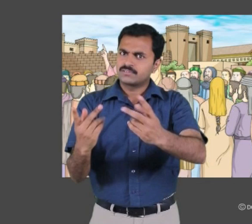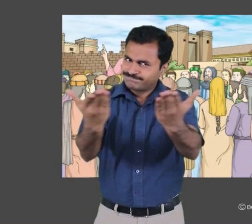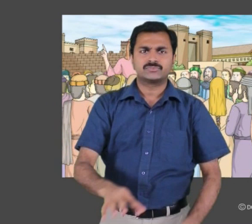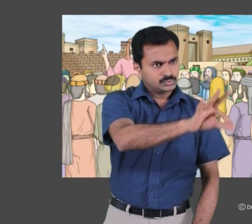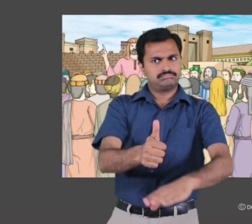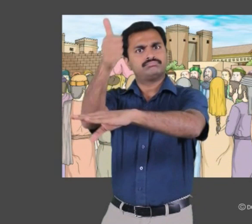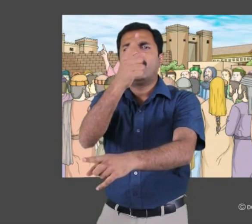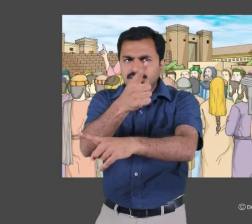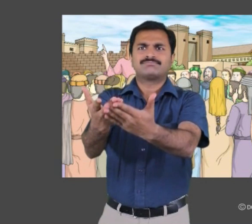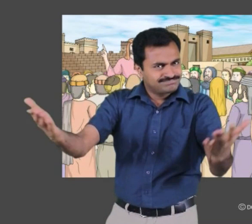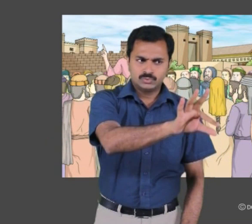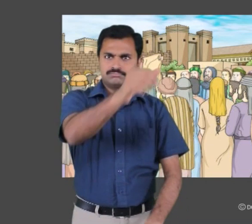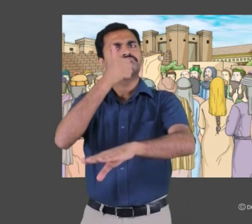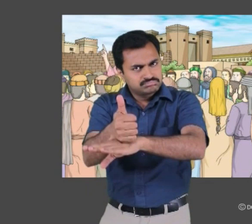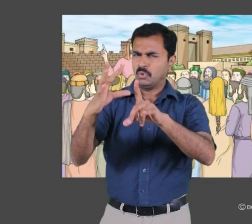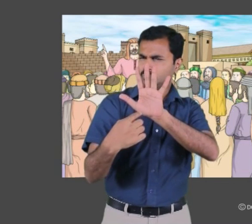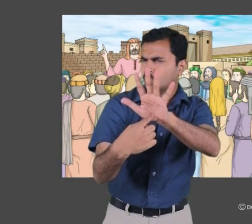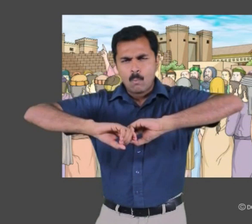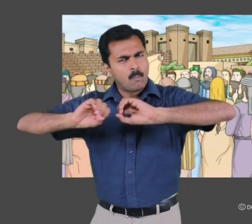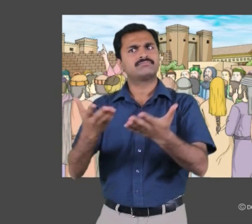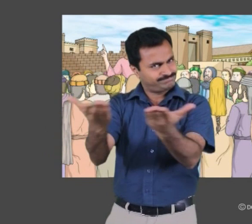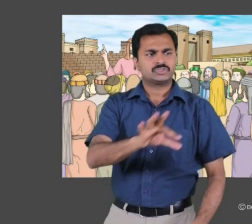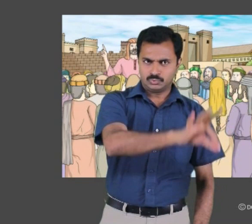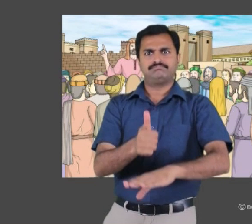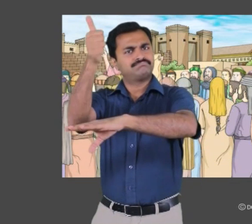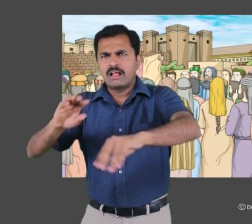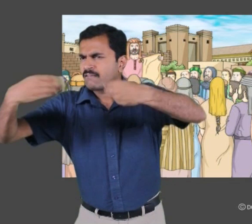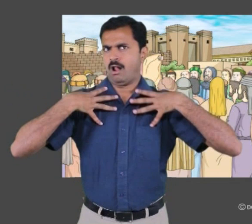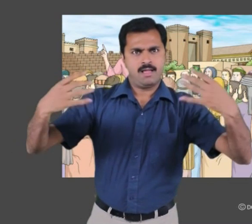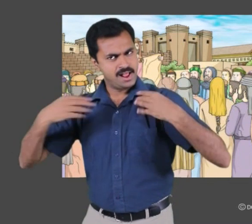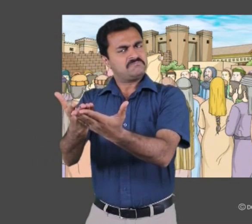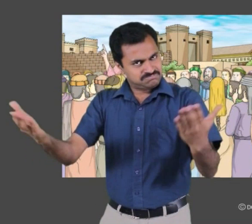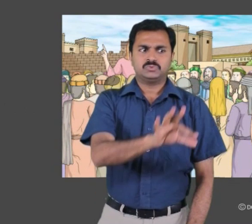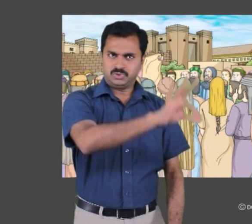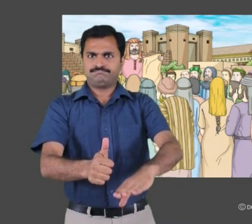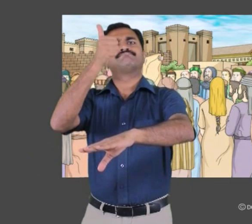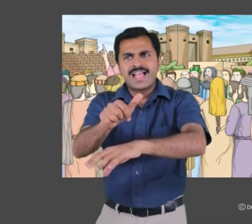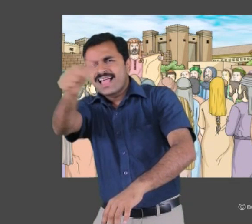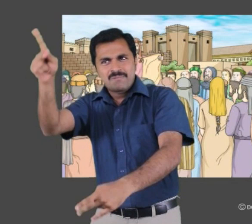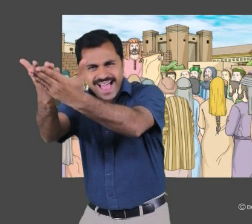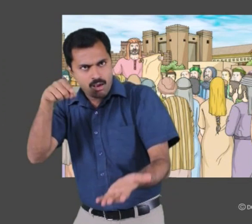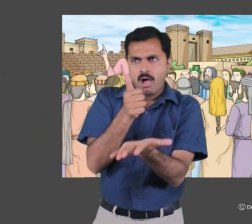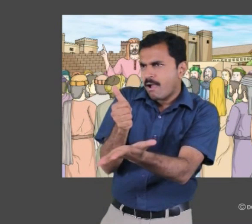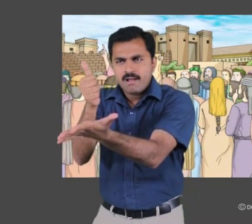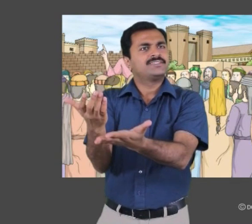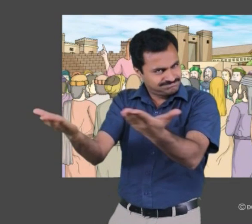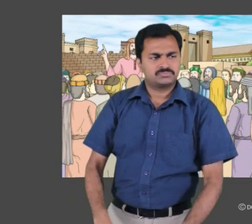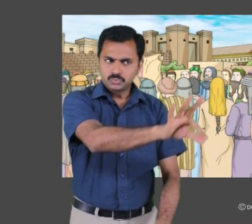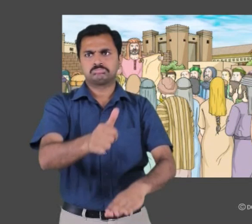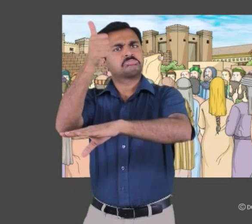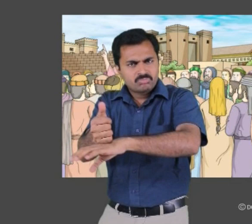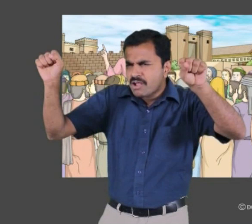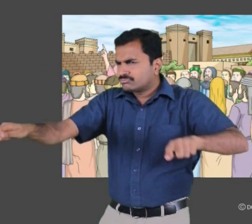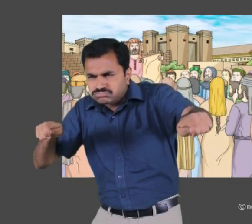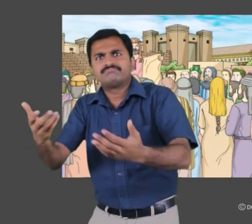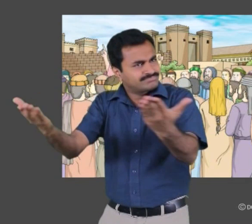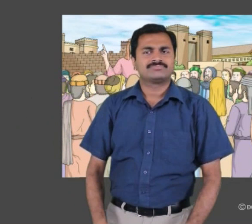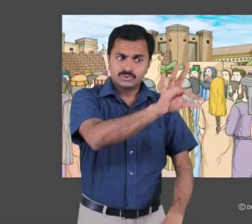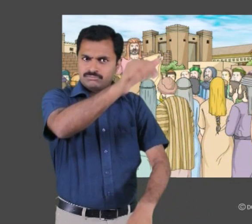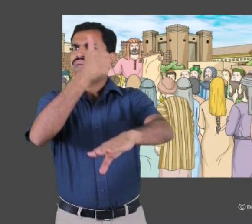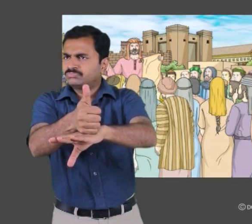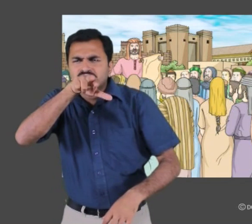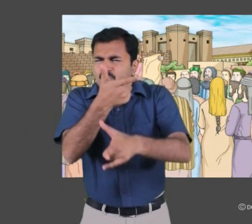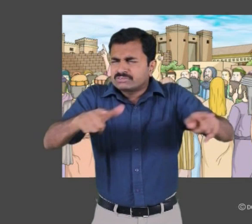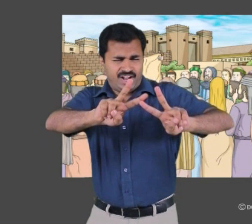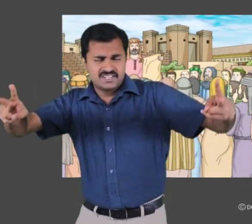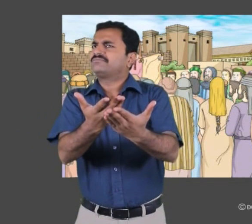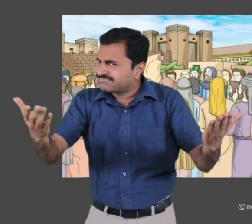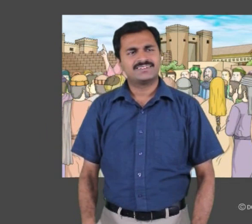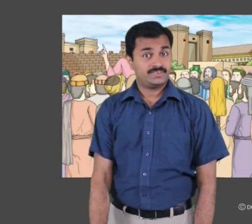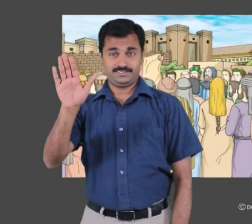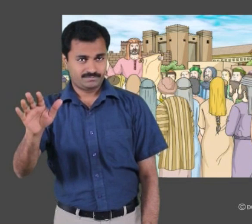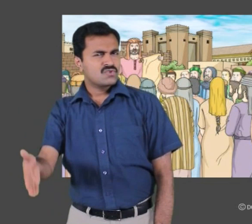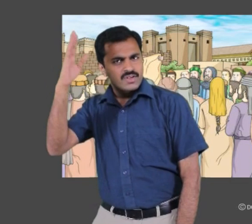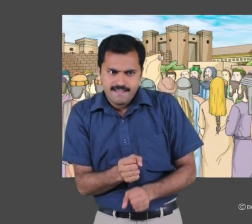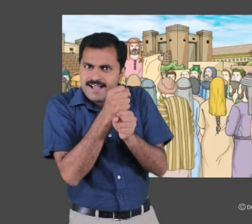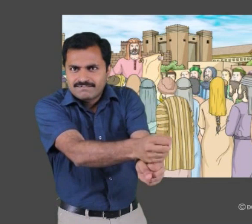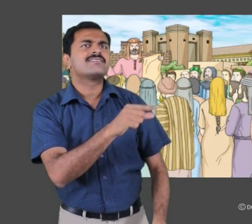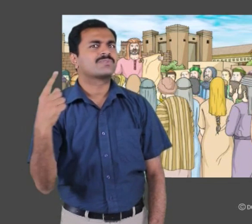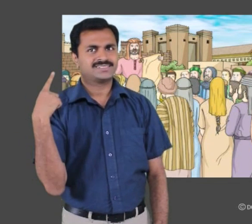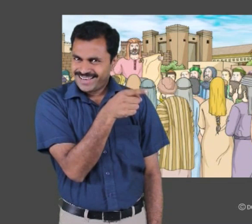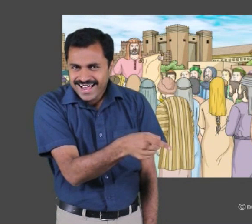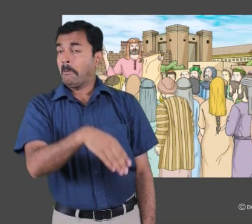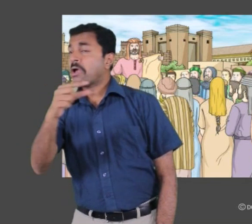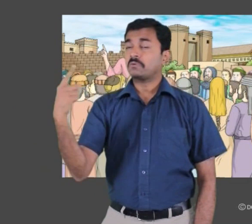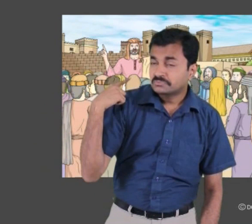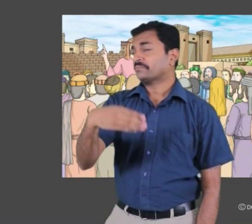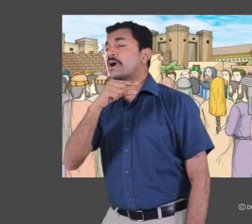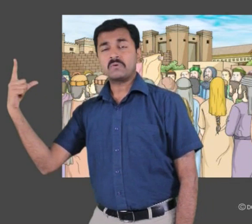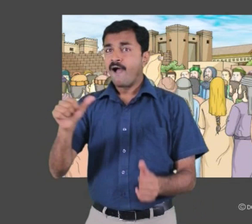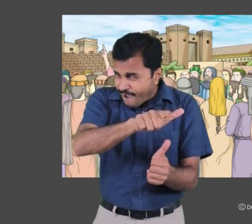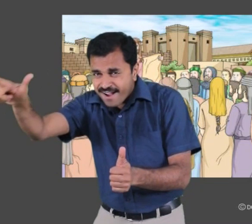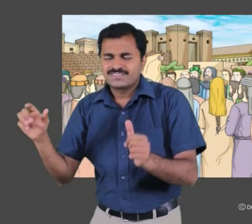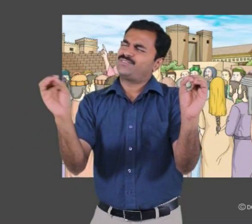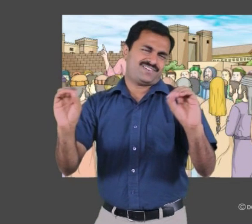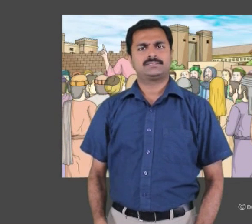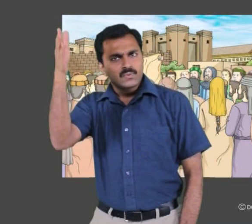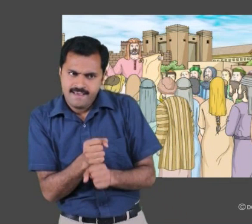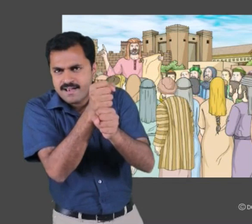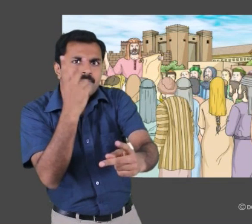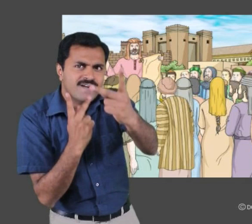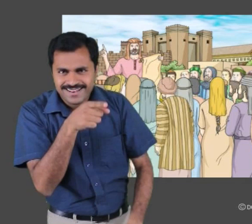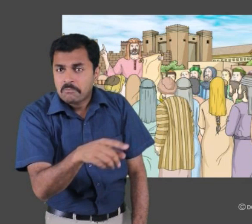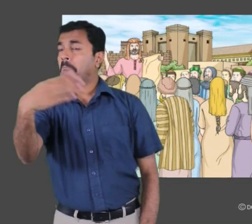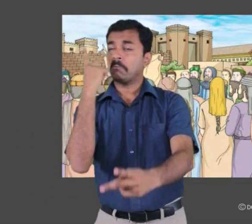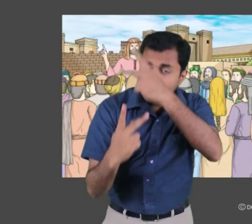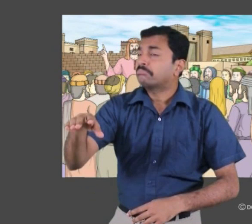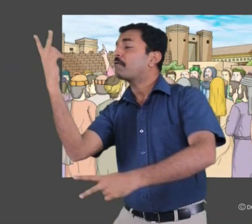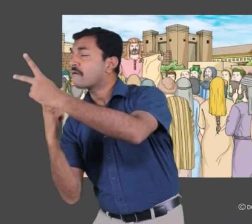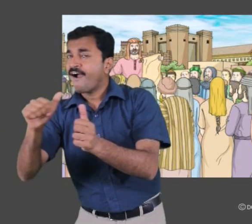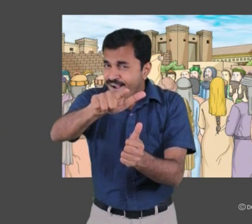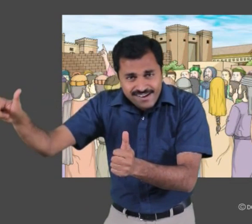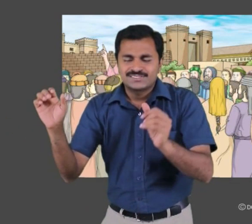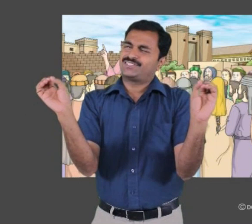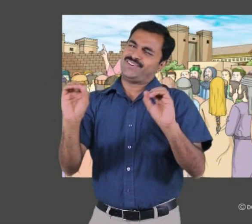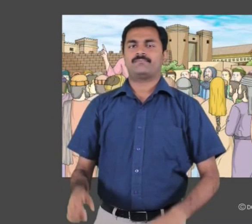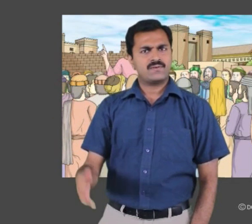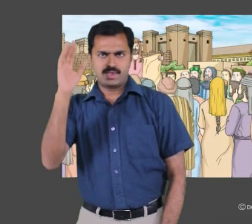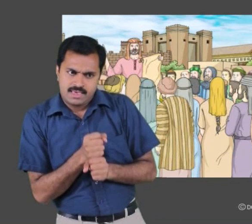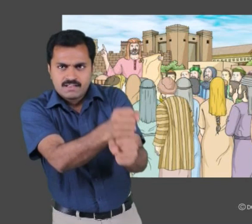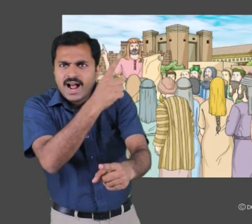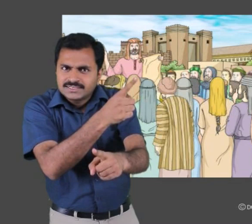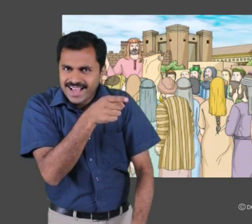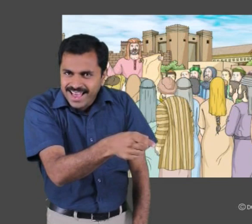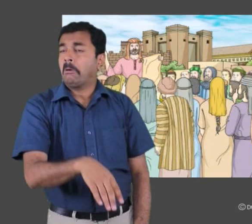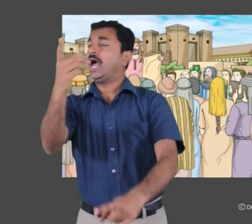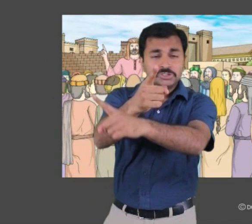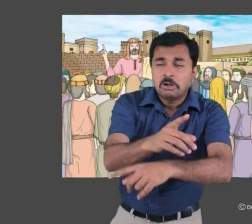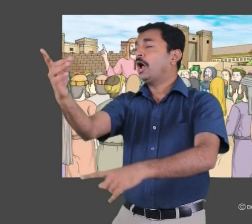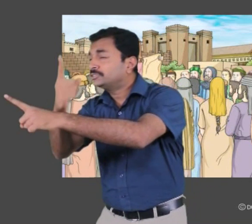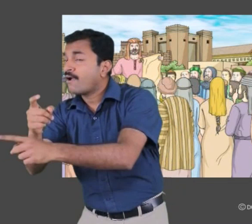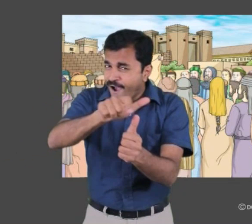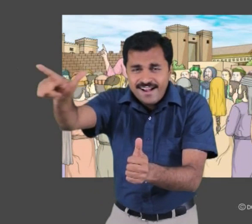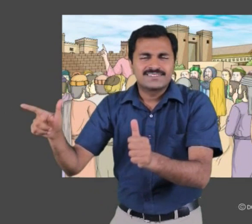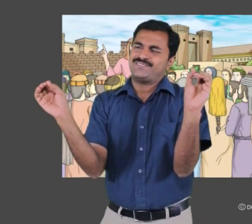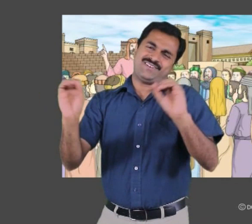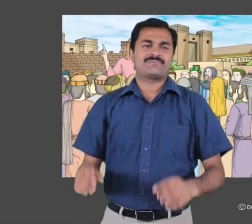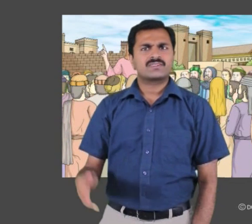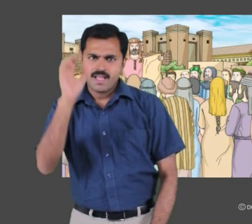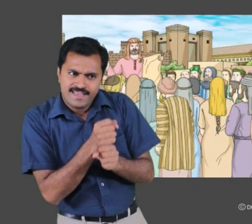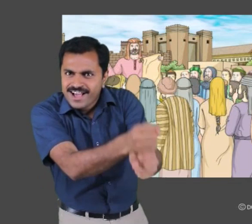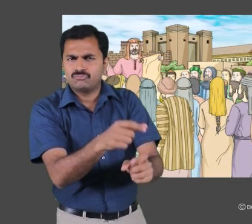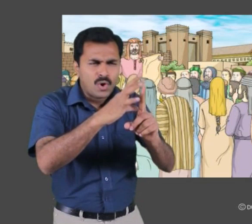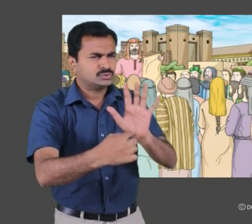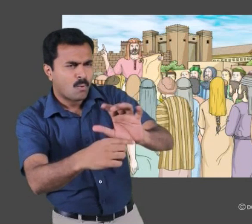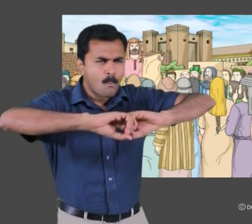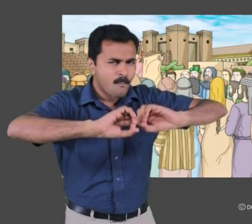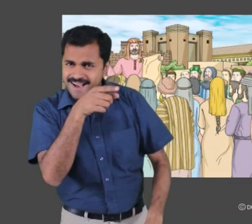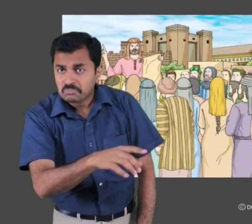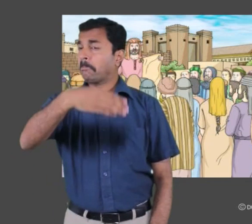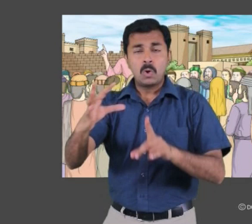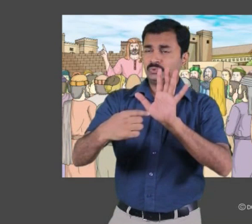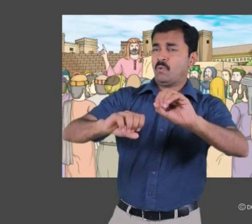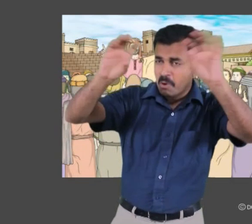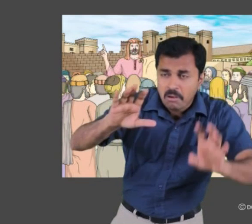And in the church God has appointed first of all apostles, second prophets, third teachers, then workers of miracles, and those with gifts of healing, helping, administration, and various tongues.